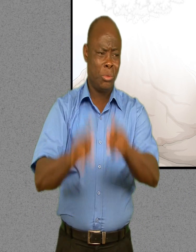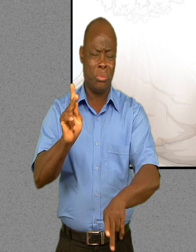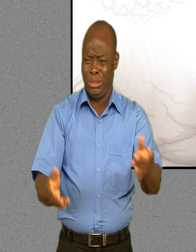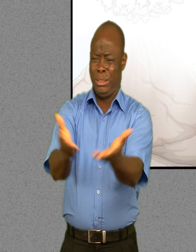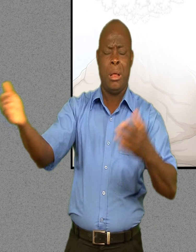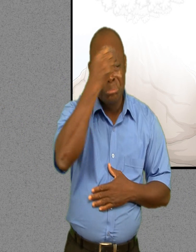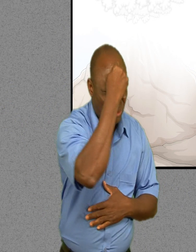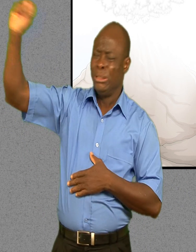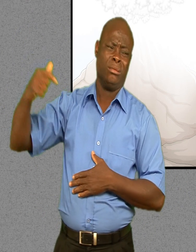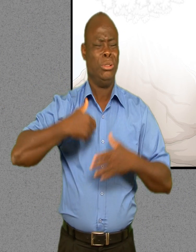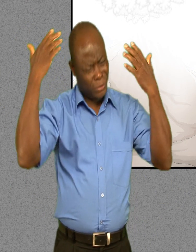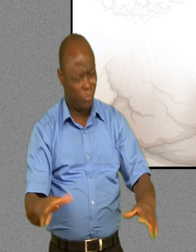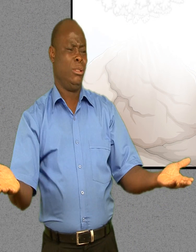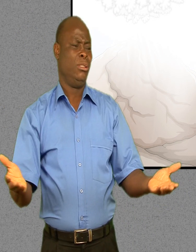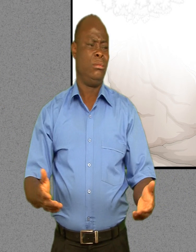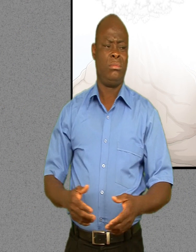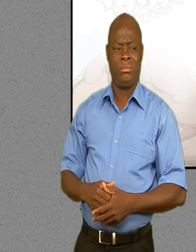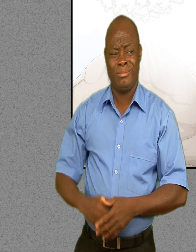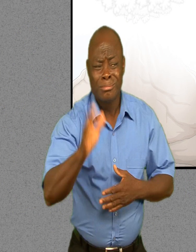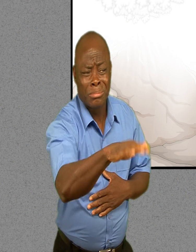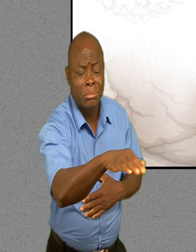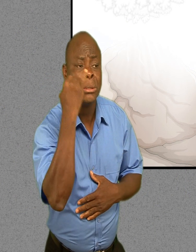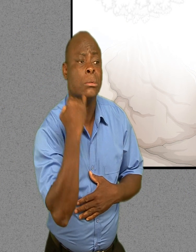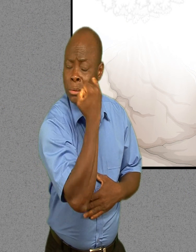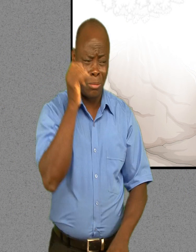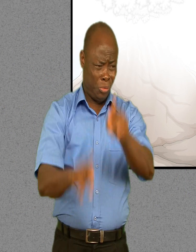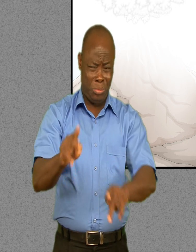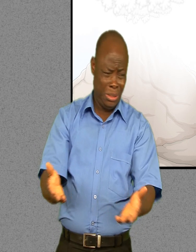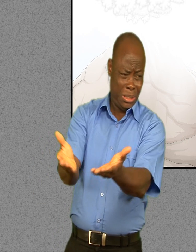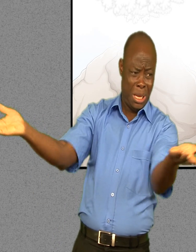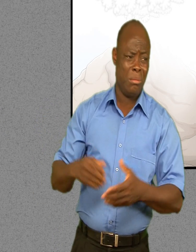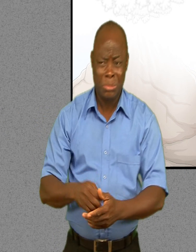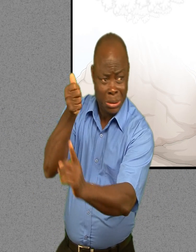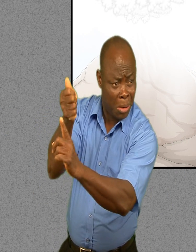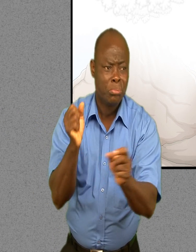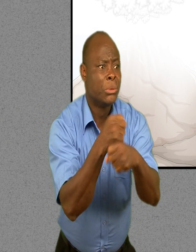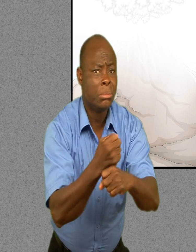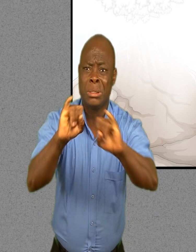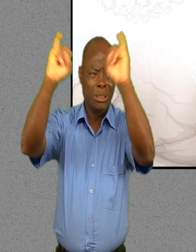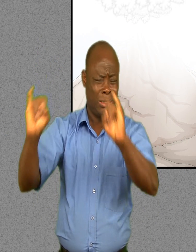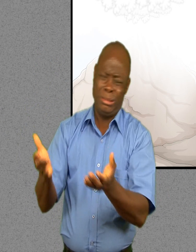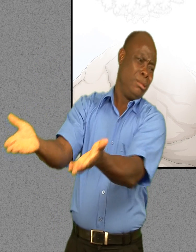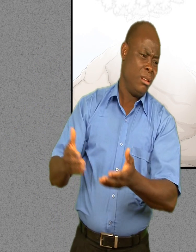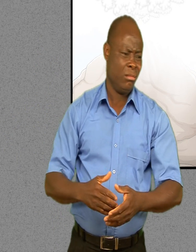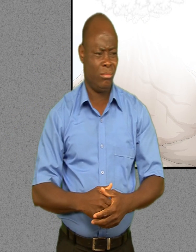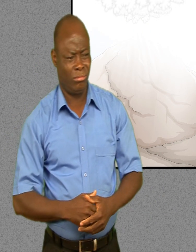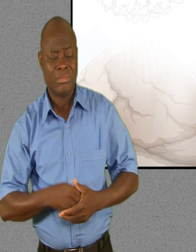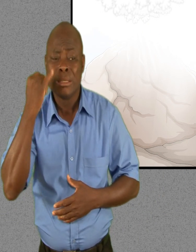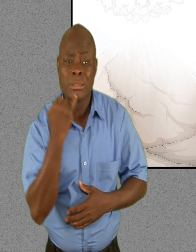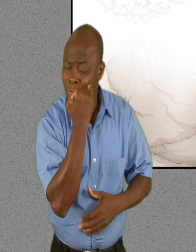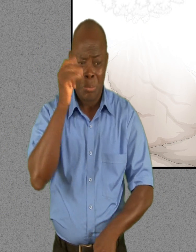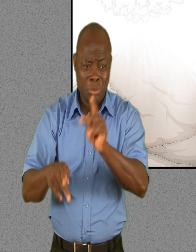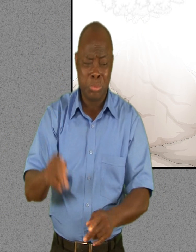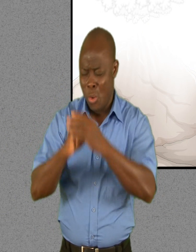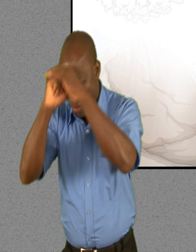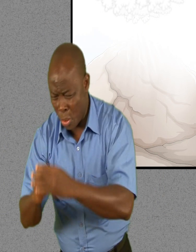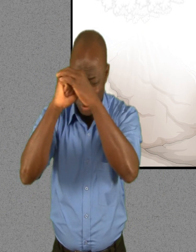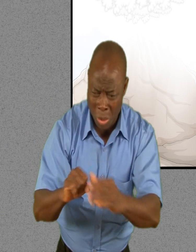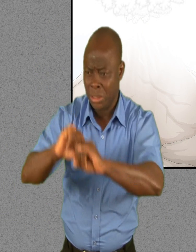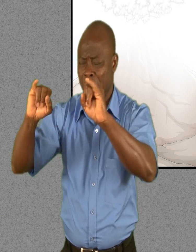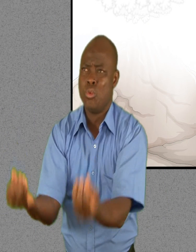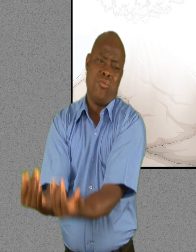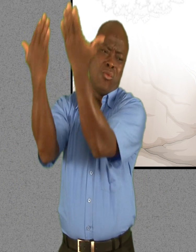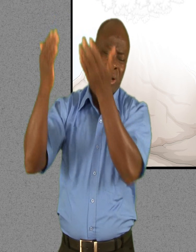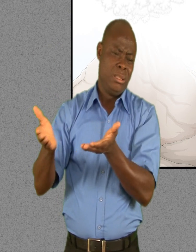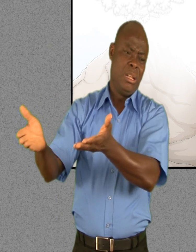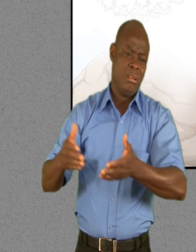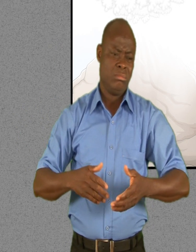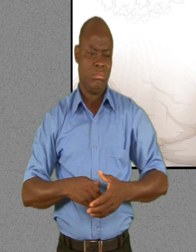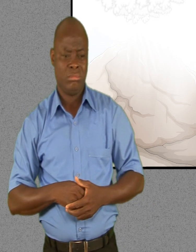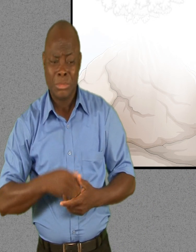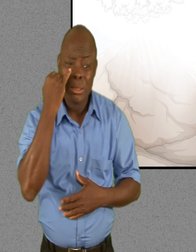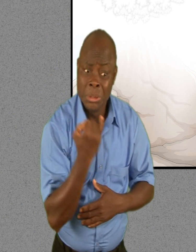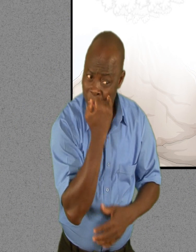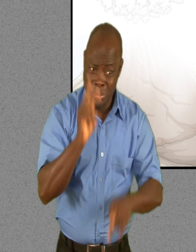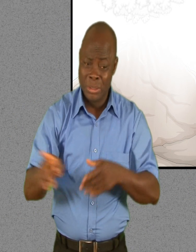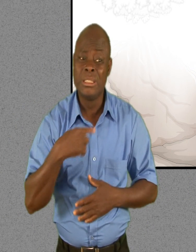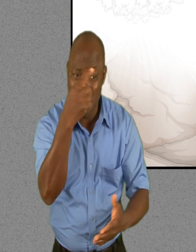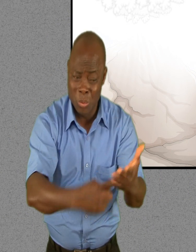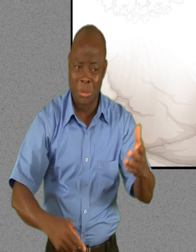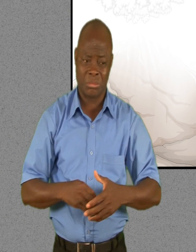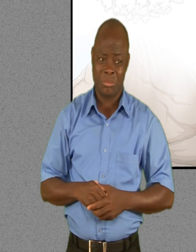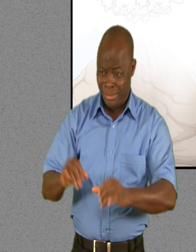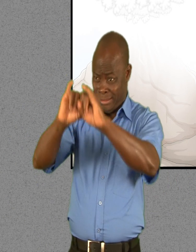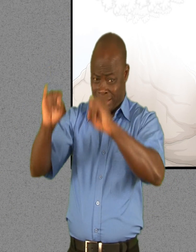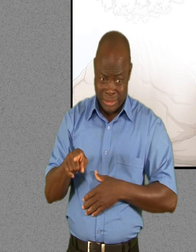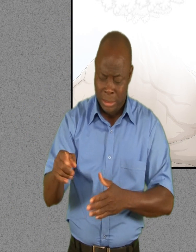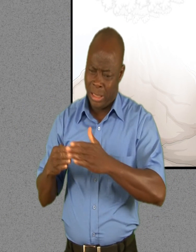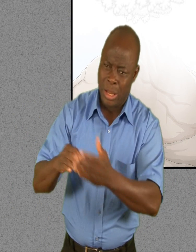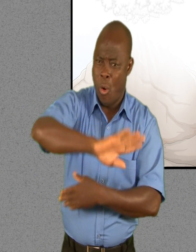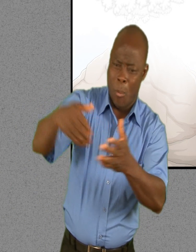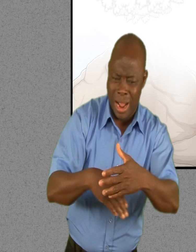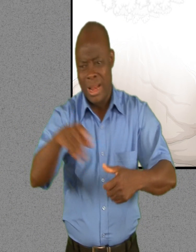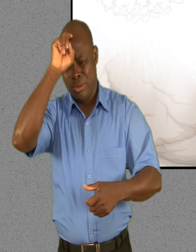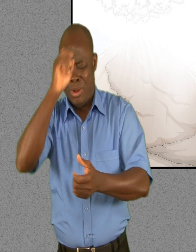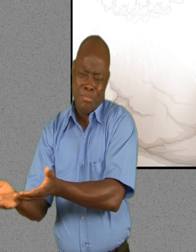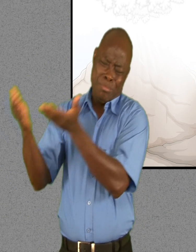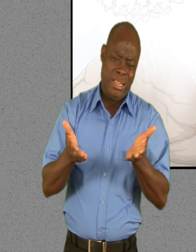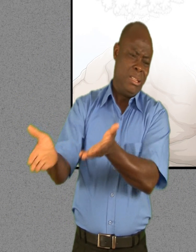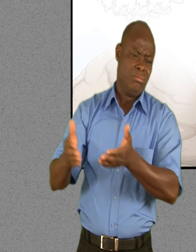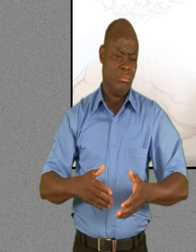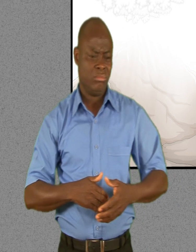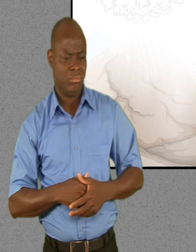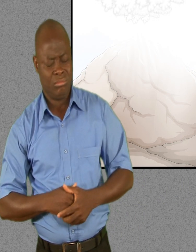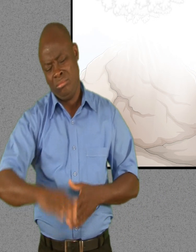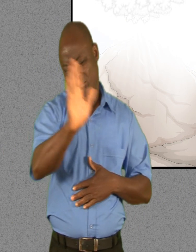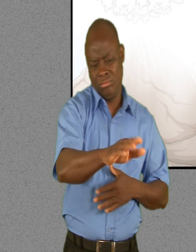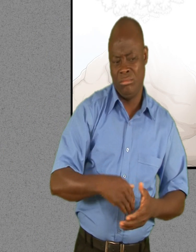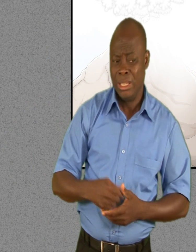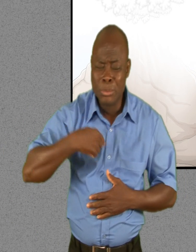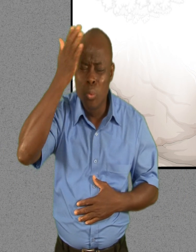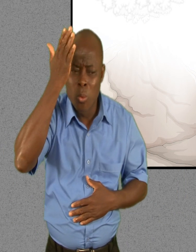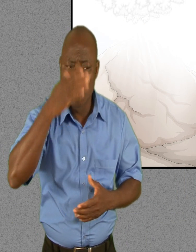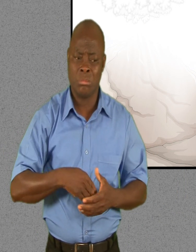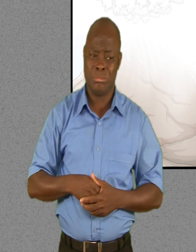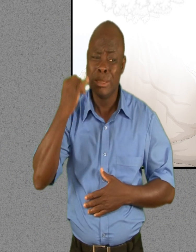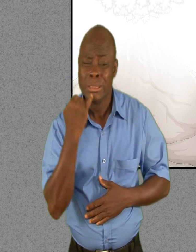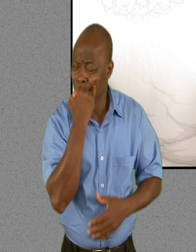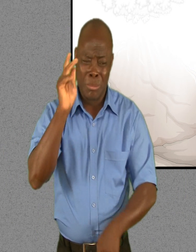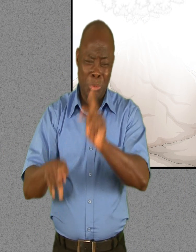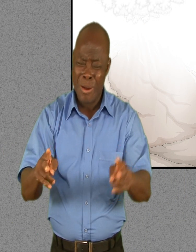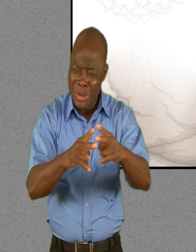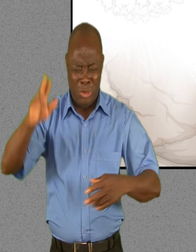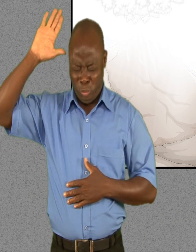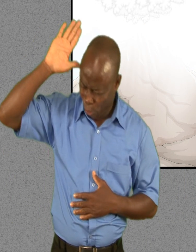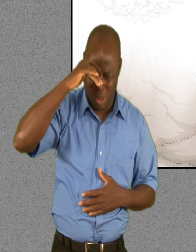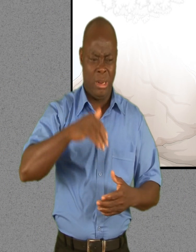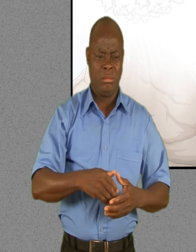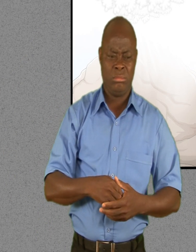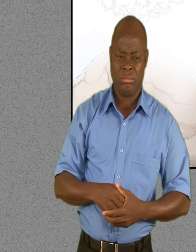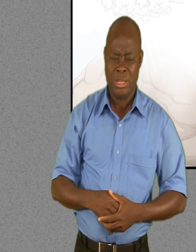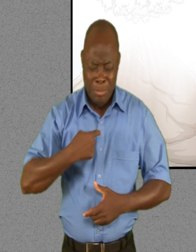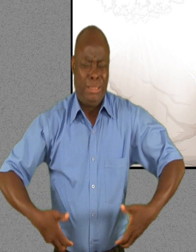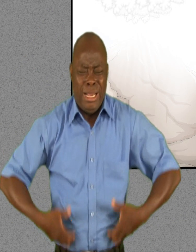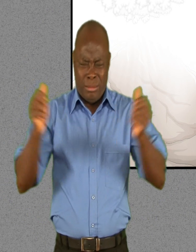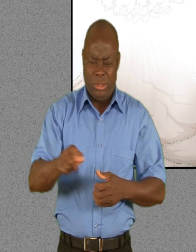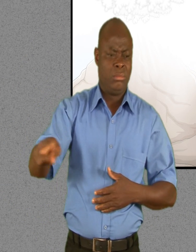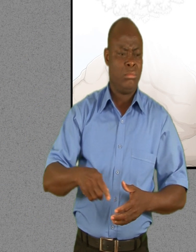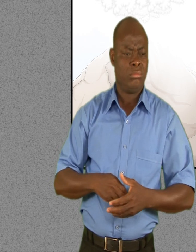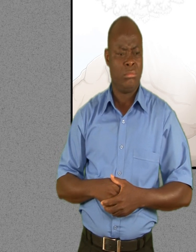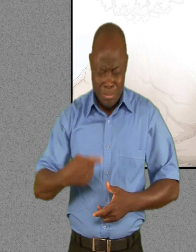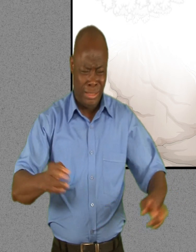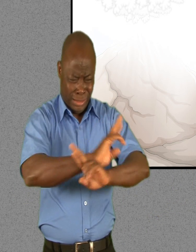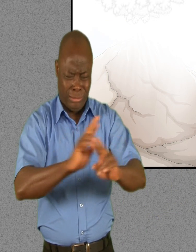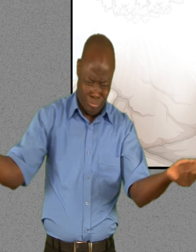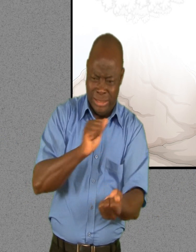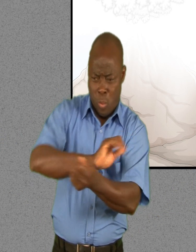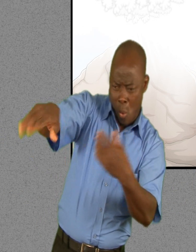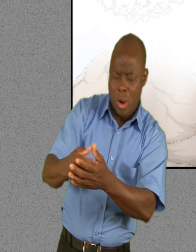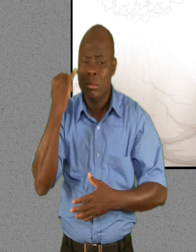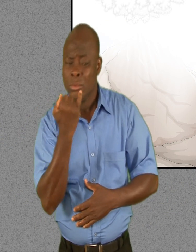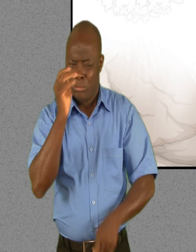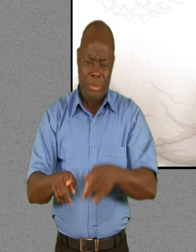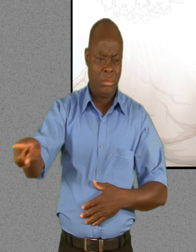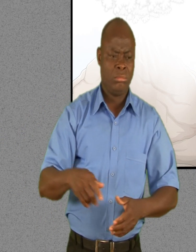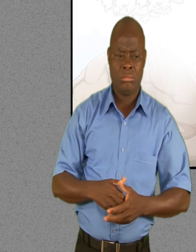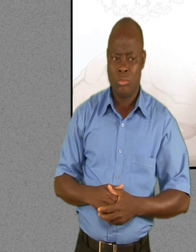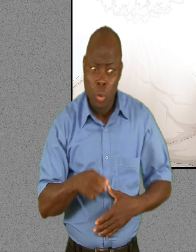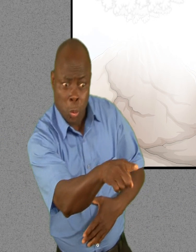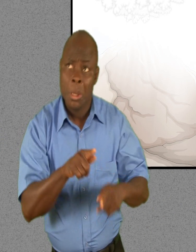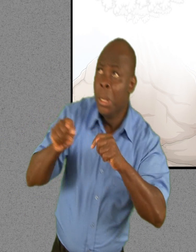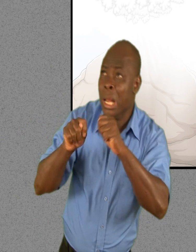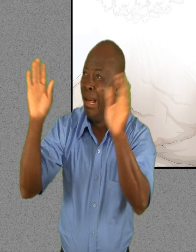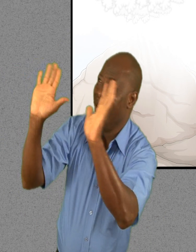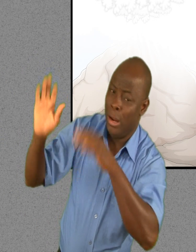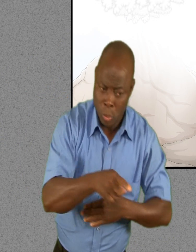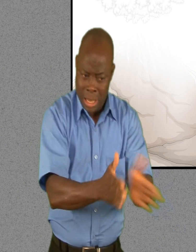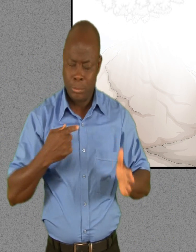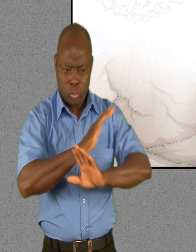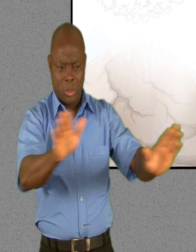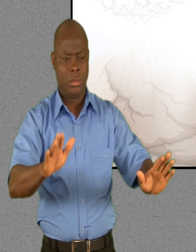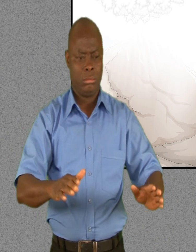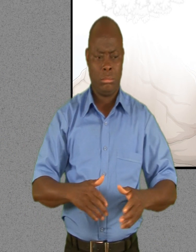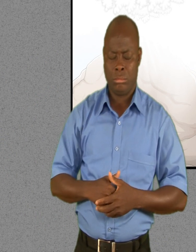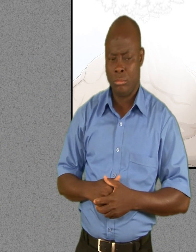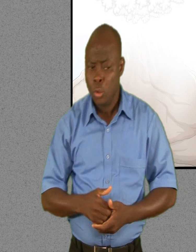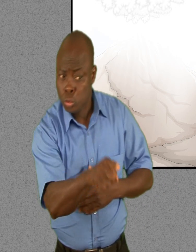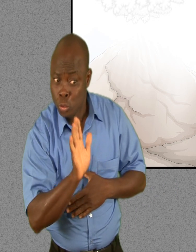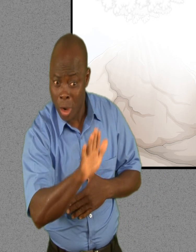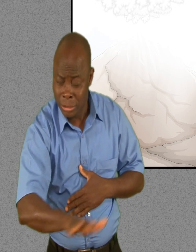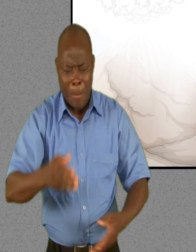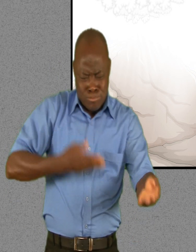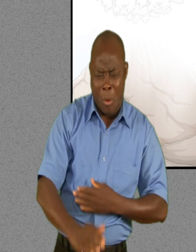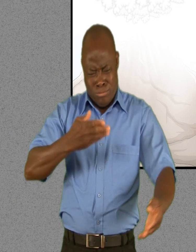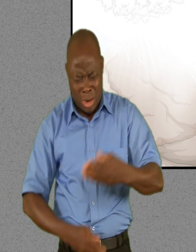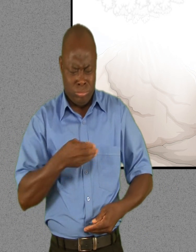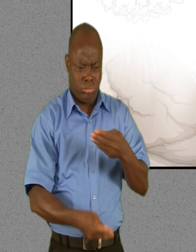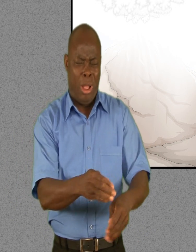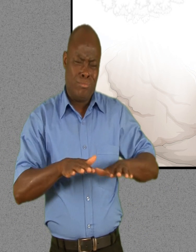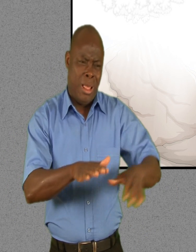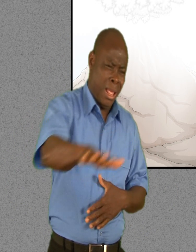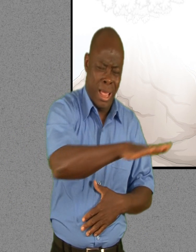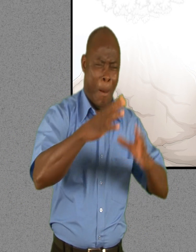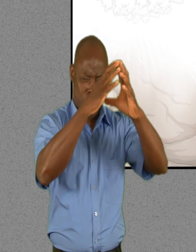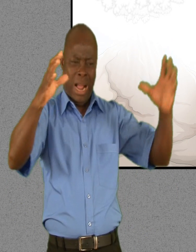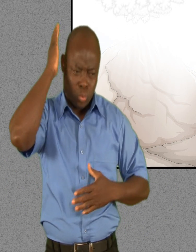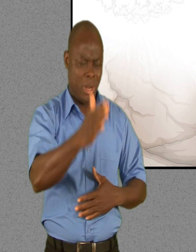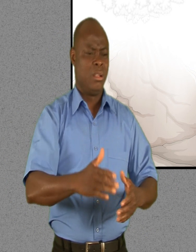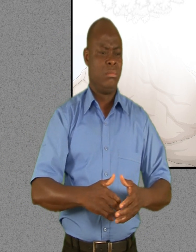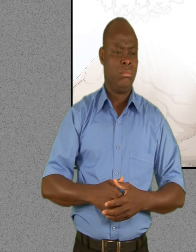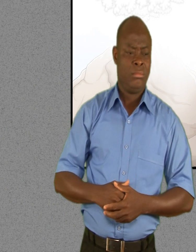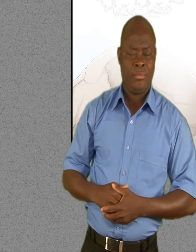They have sacrificed to it and said, ‘These, O Israel, are your gods, who brought you up out of the land of Egypt.’” The LORD also said to Moses, “I have seen this people, and they are indeed a stiff-necked people. Now leave Me alone, so that My anger may burn against them and consume them.